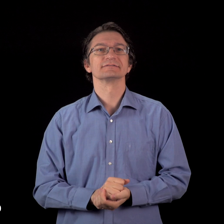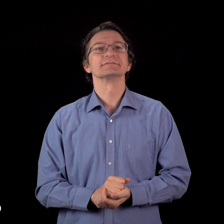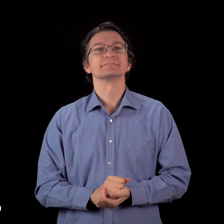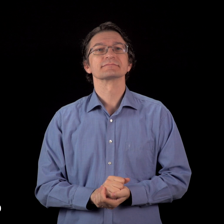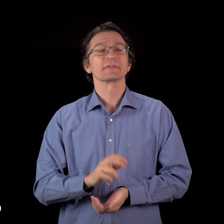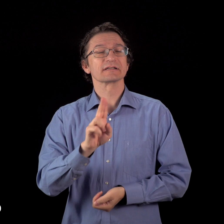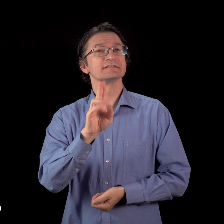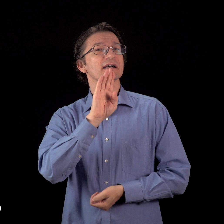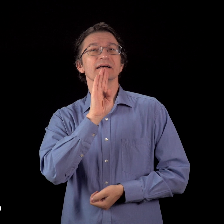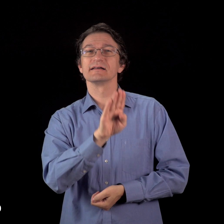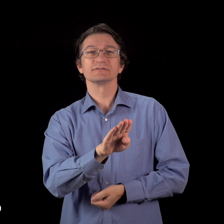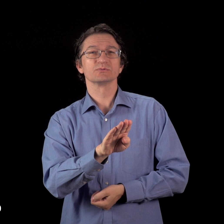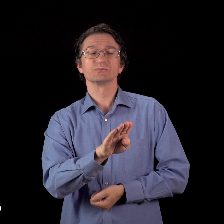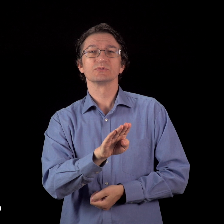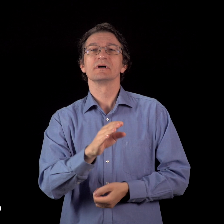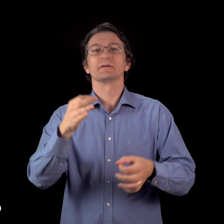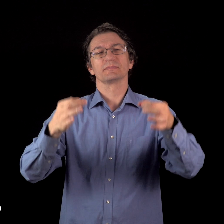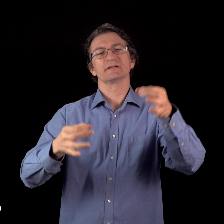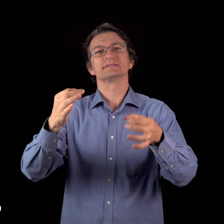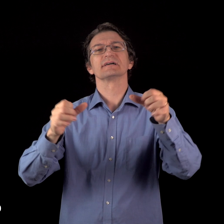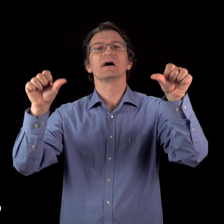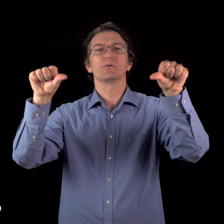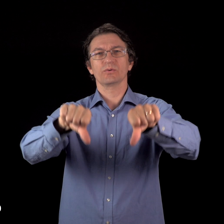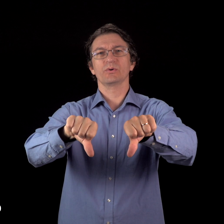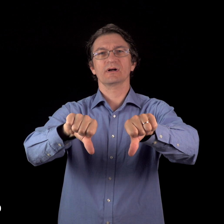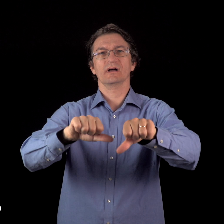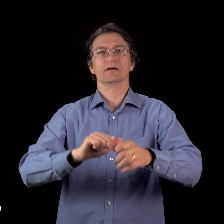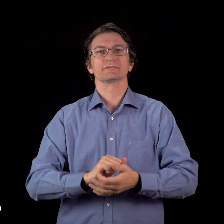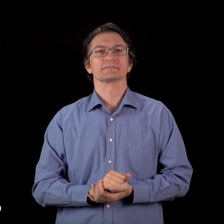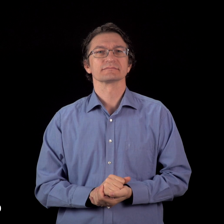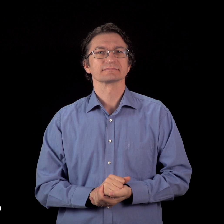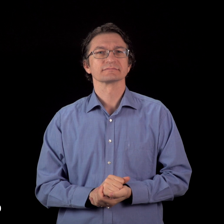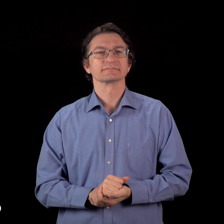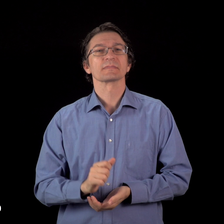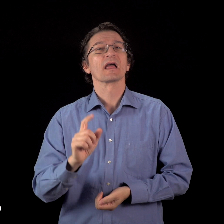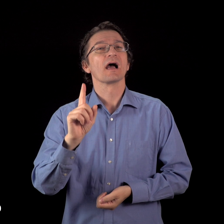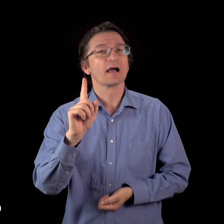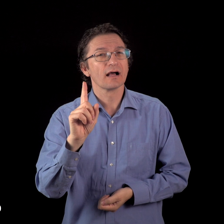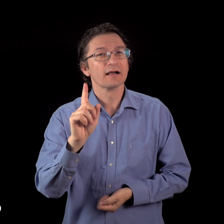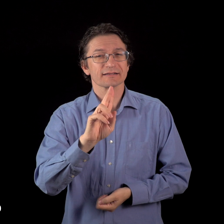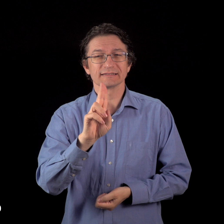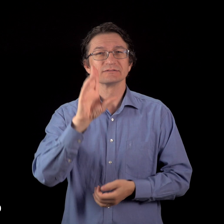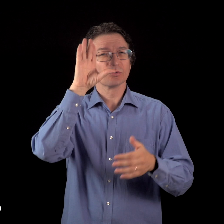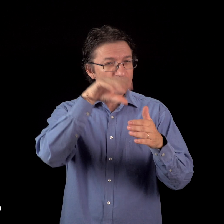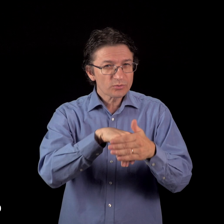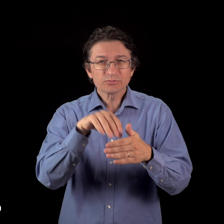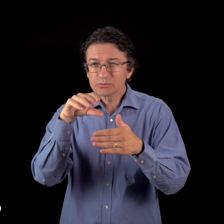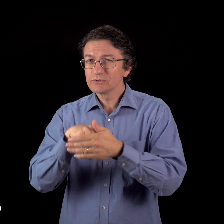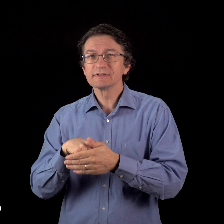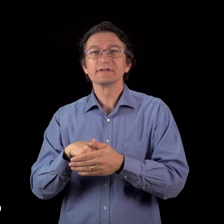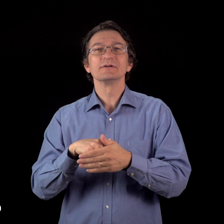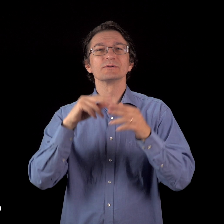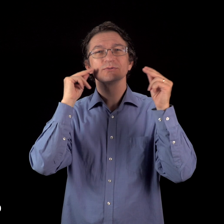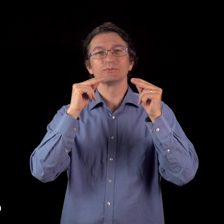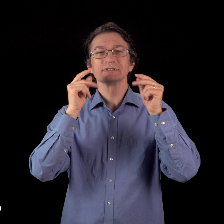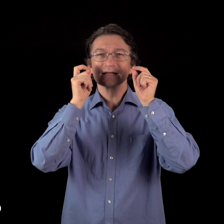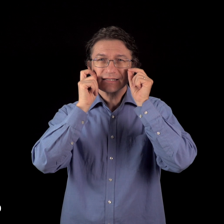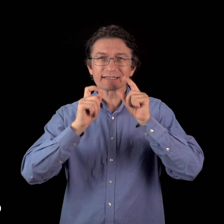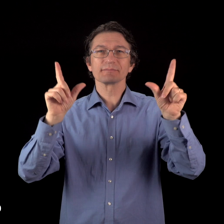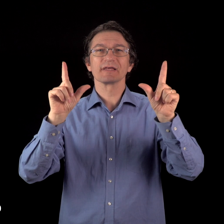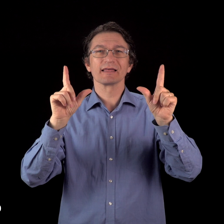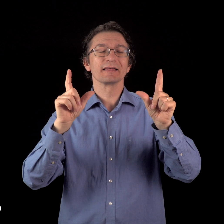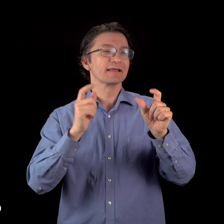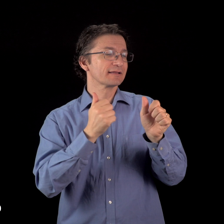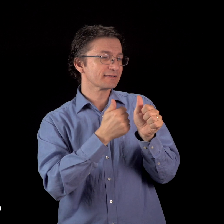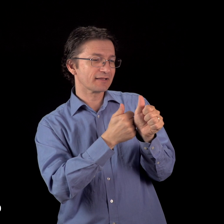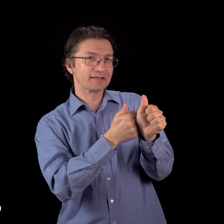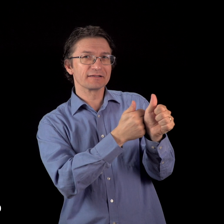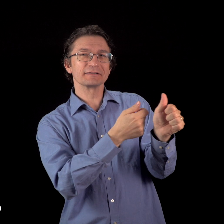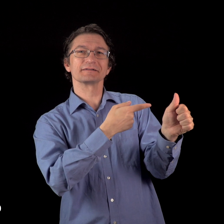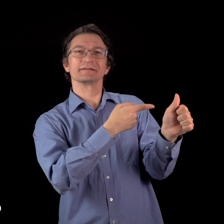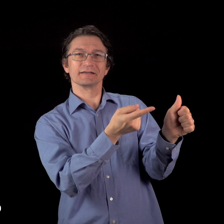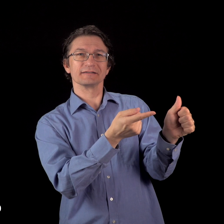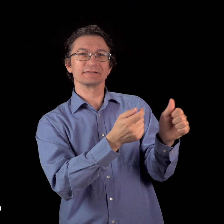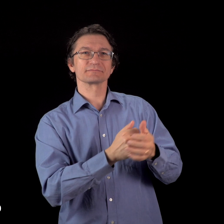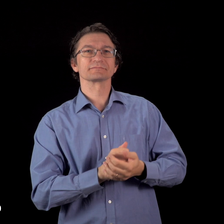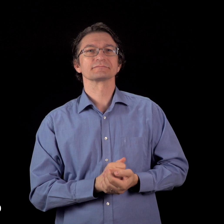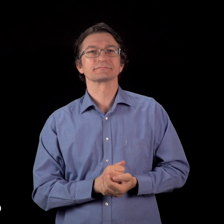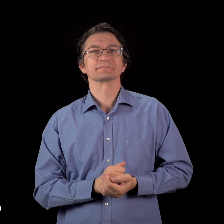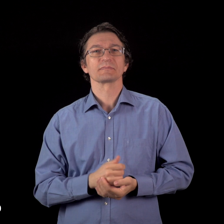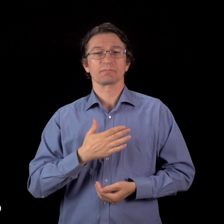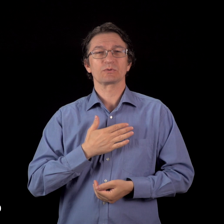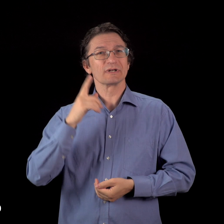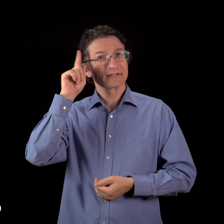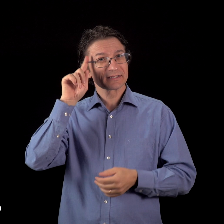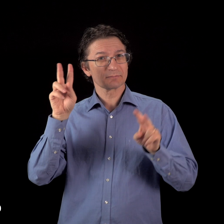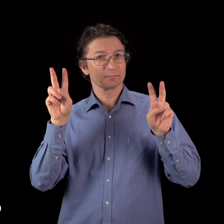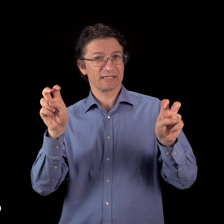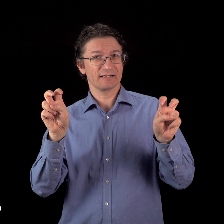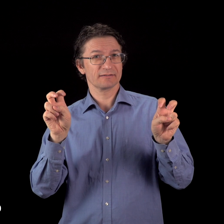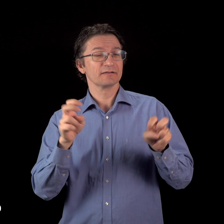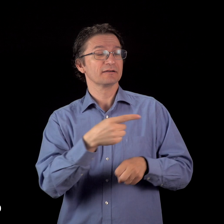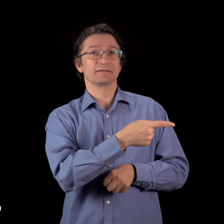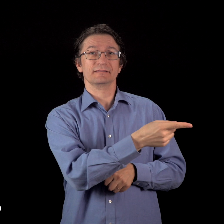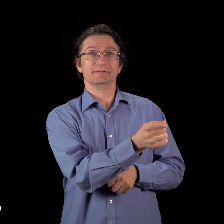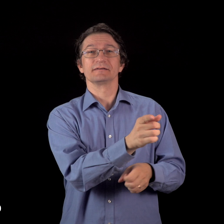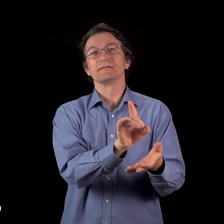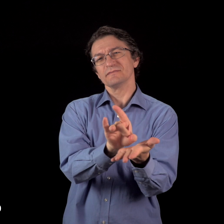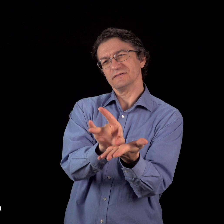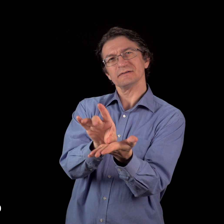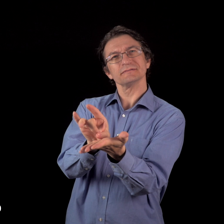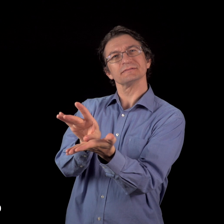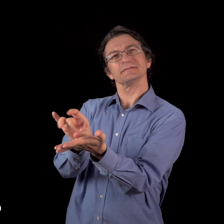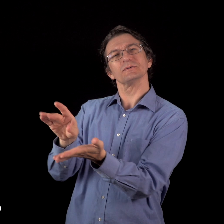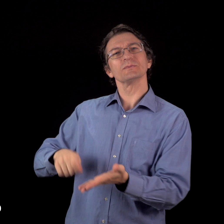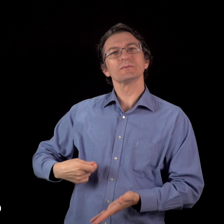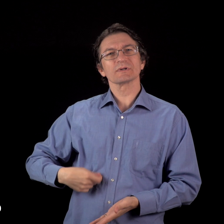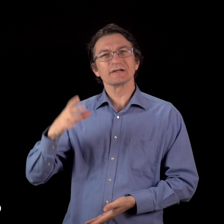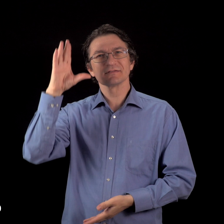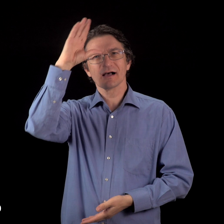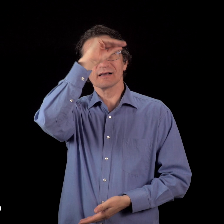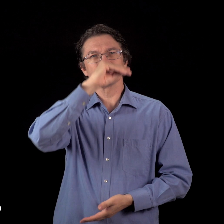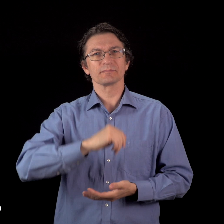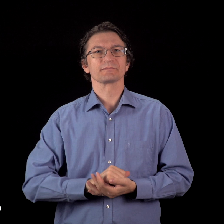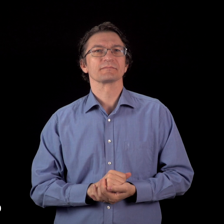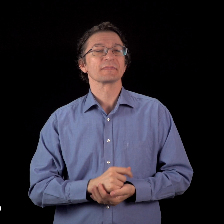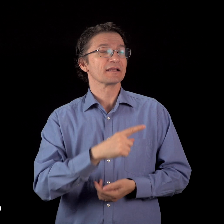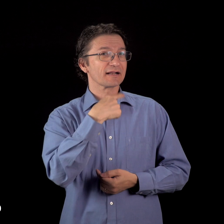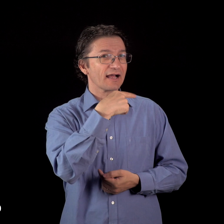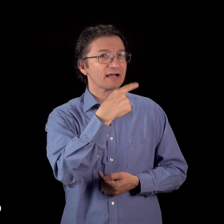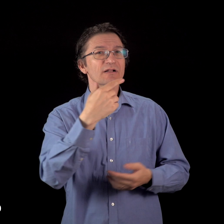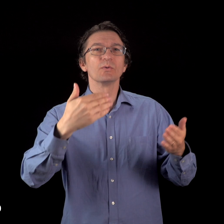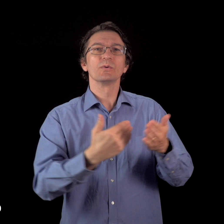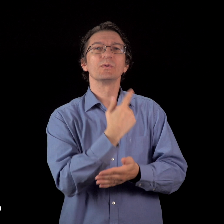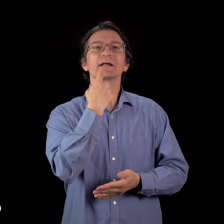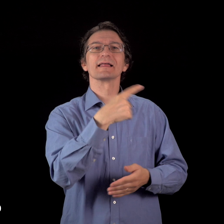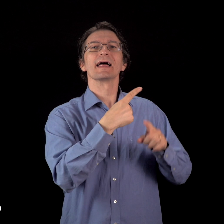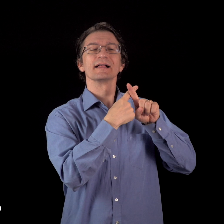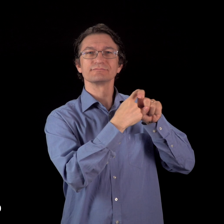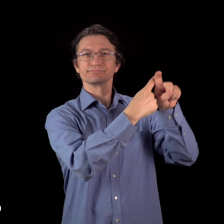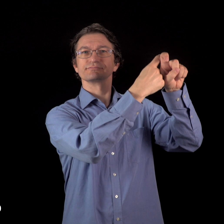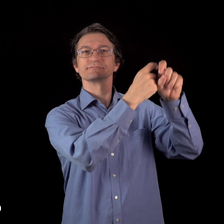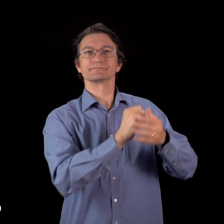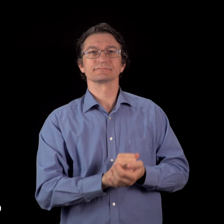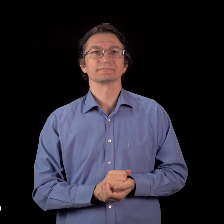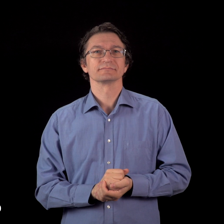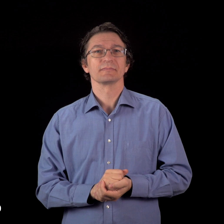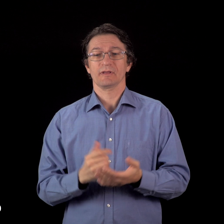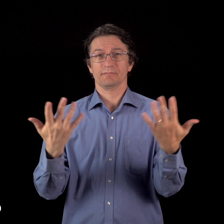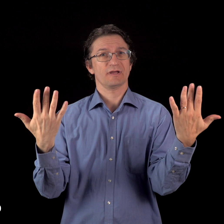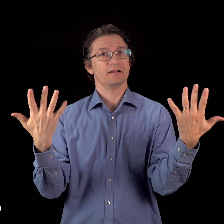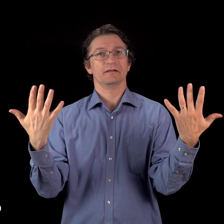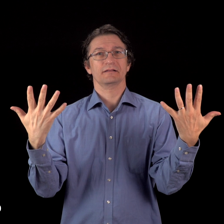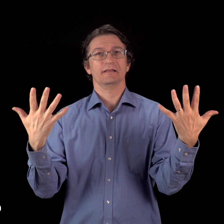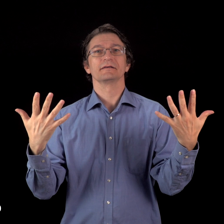And these signs will accompany those who believe: In My name they will drive out demons; they will speak in new tongues;